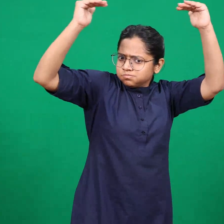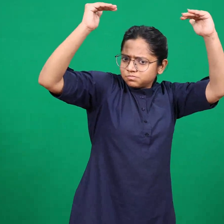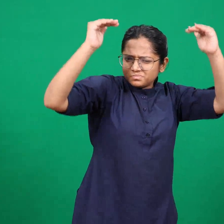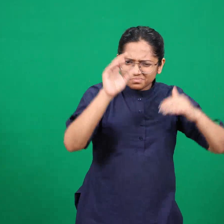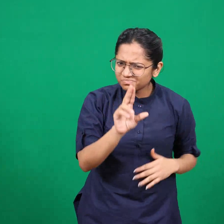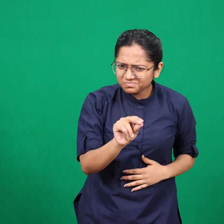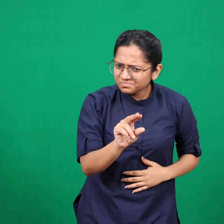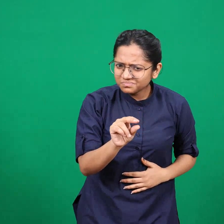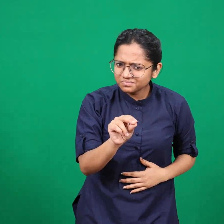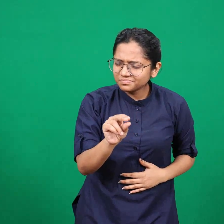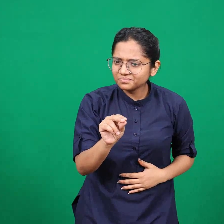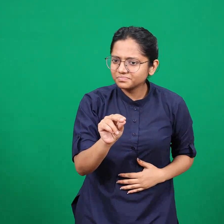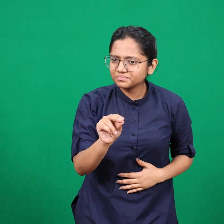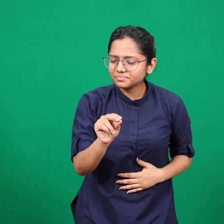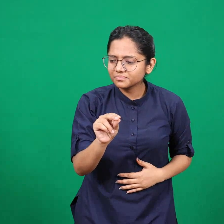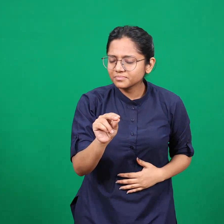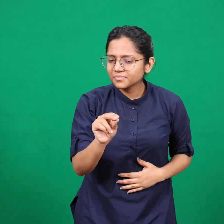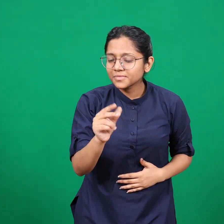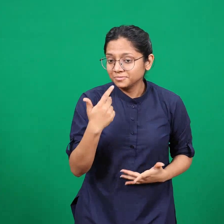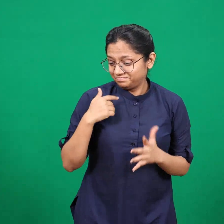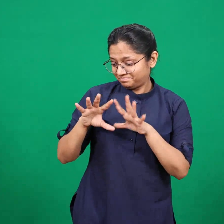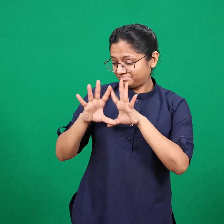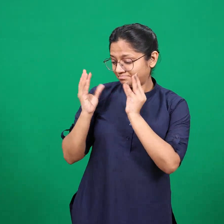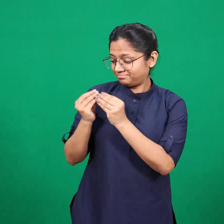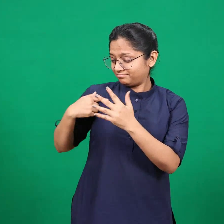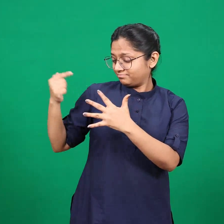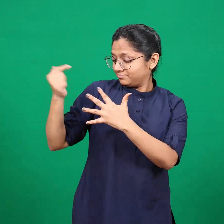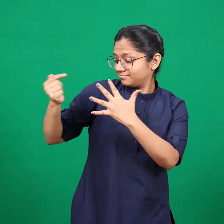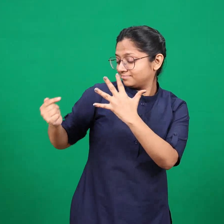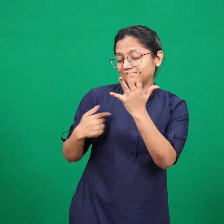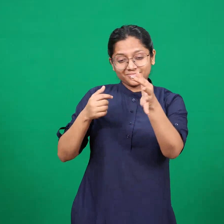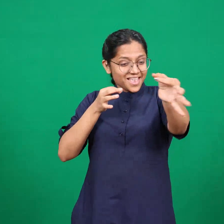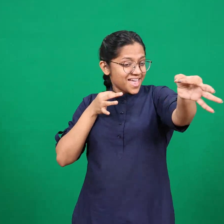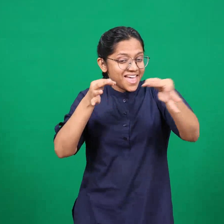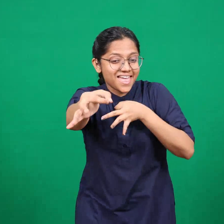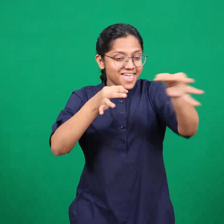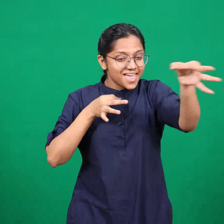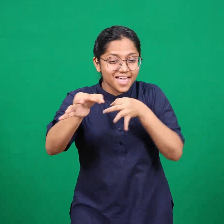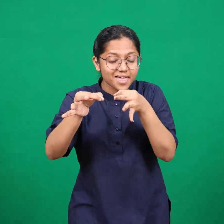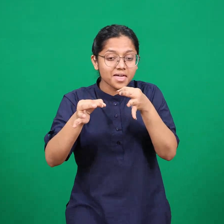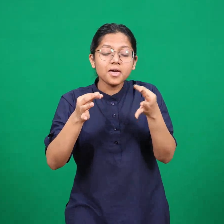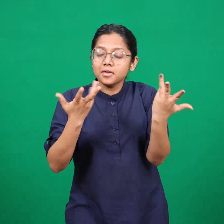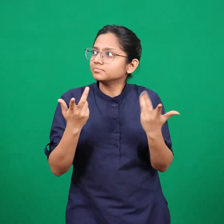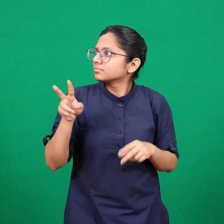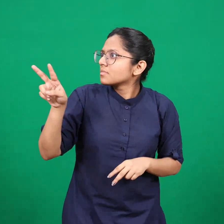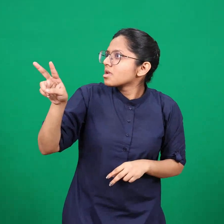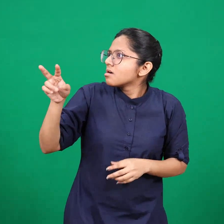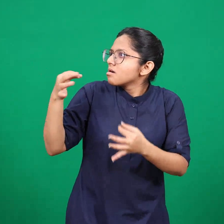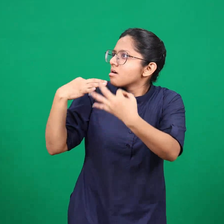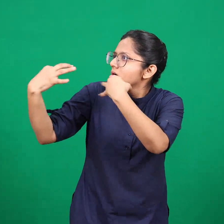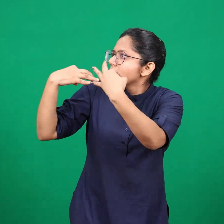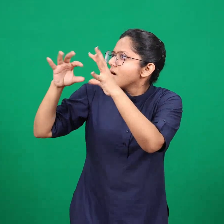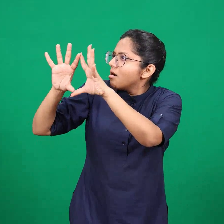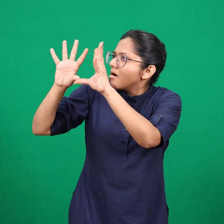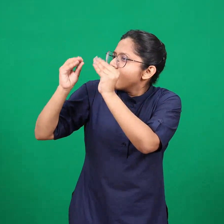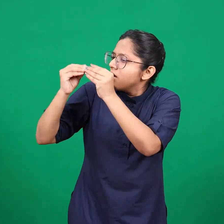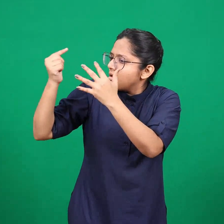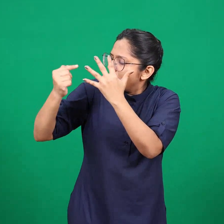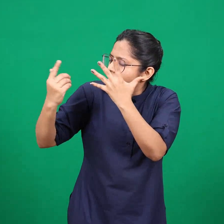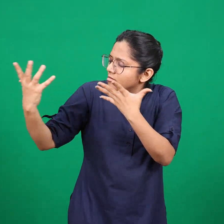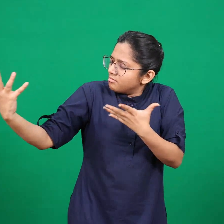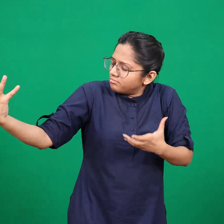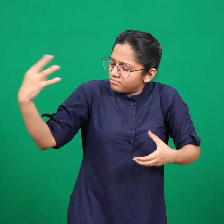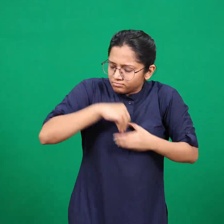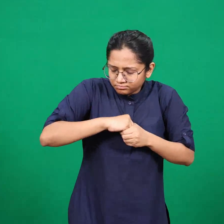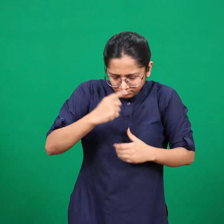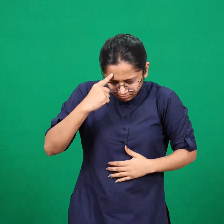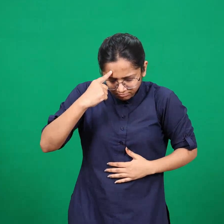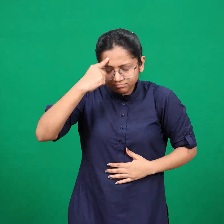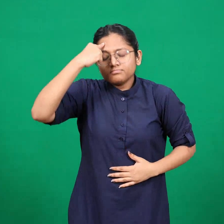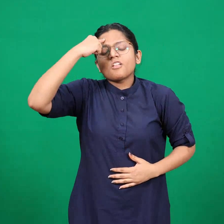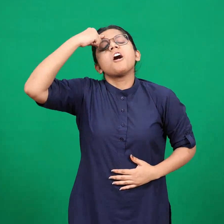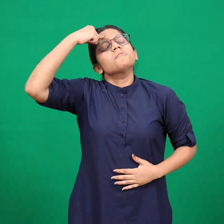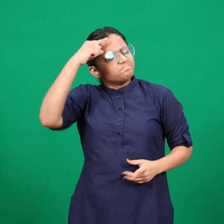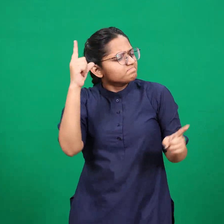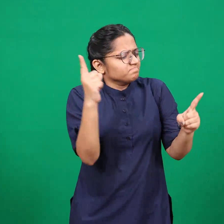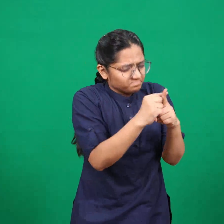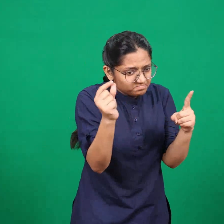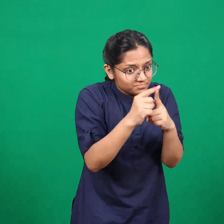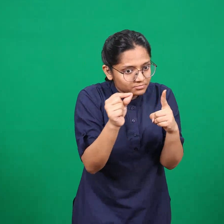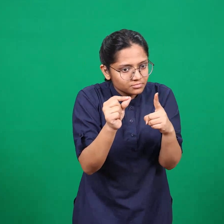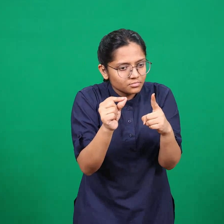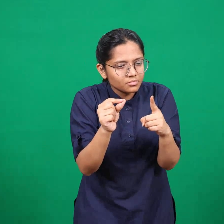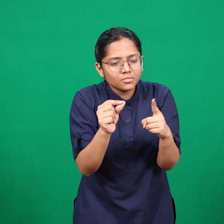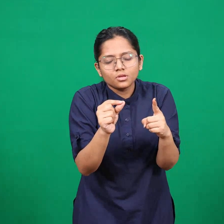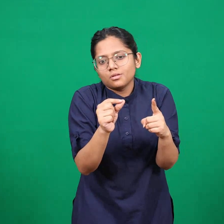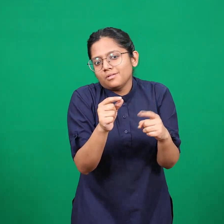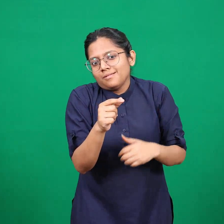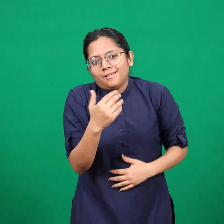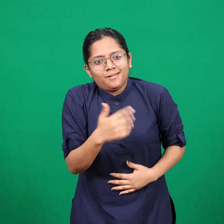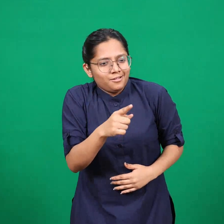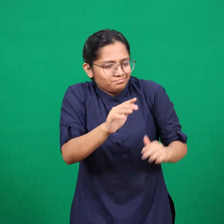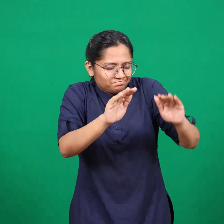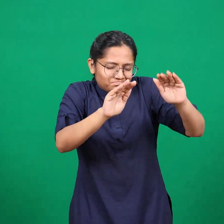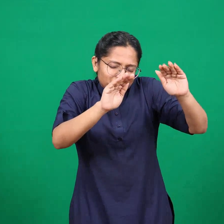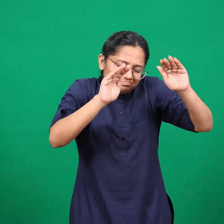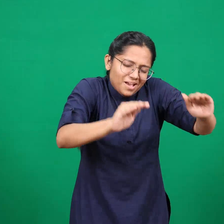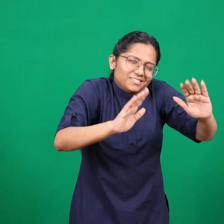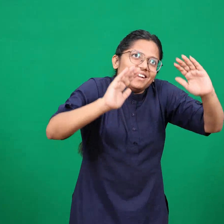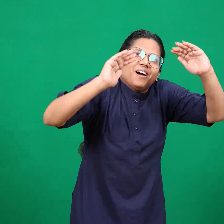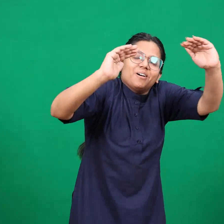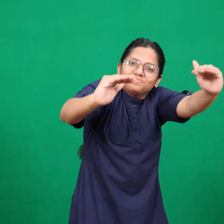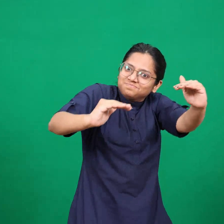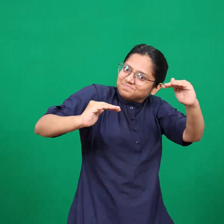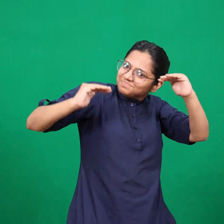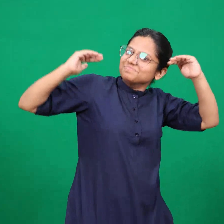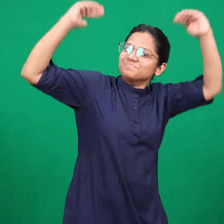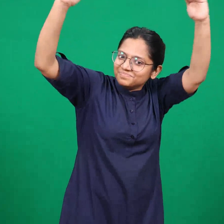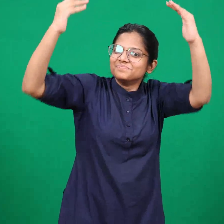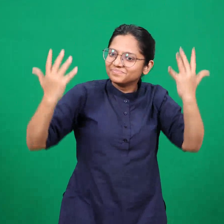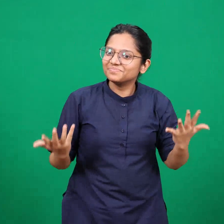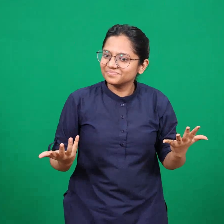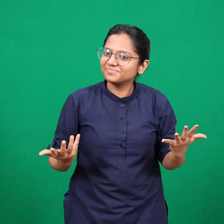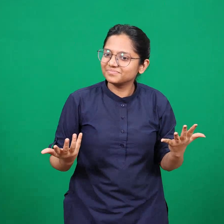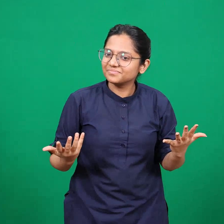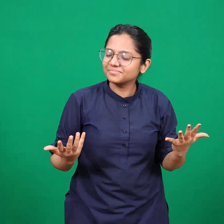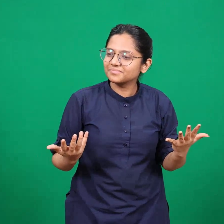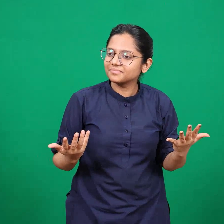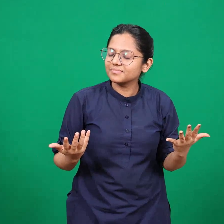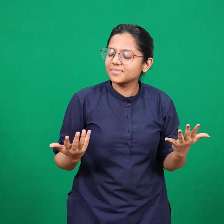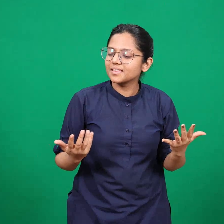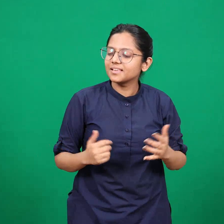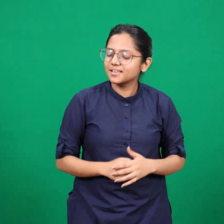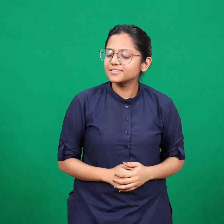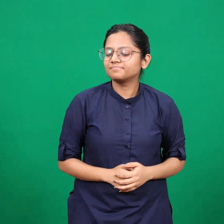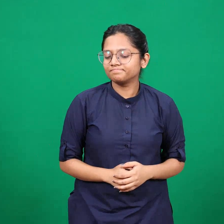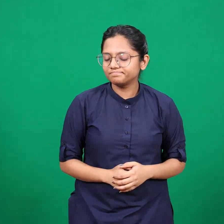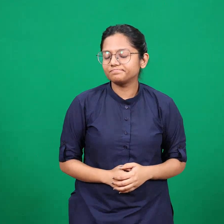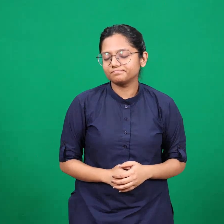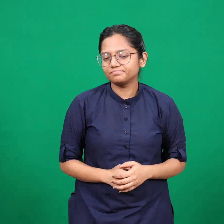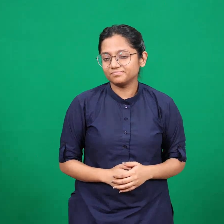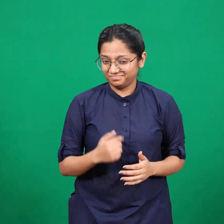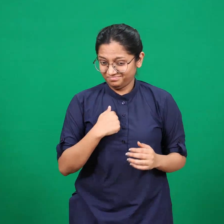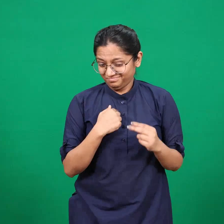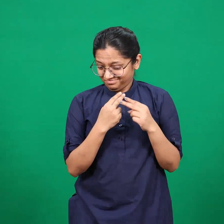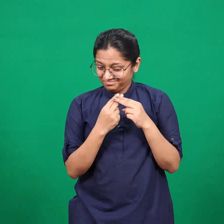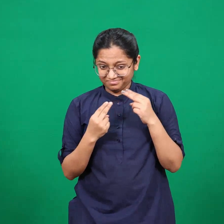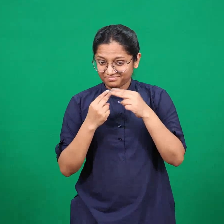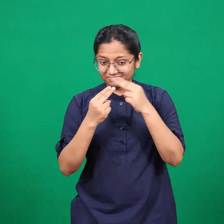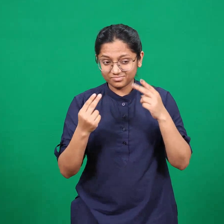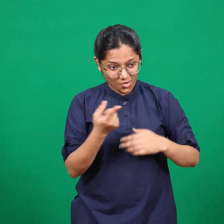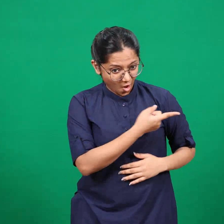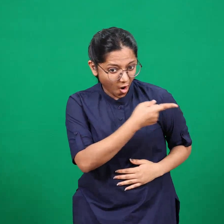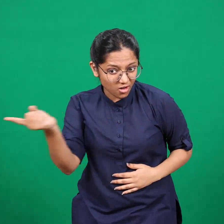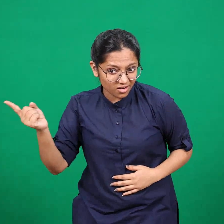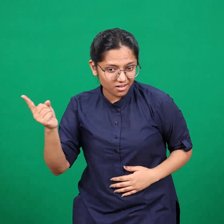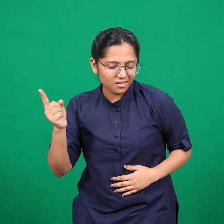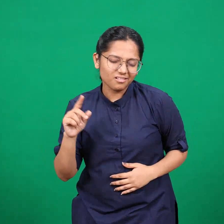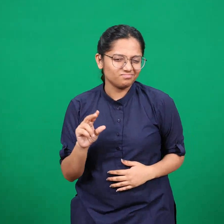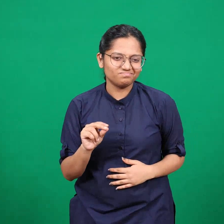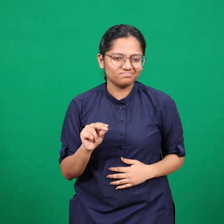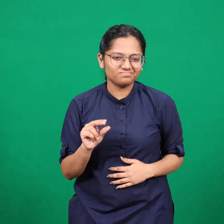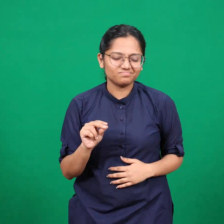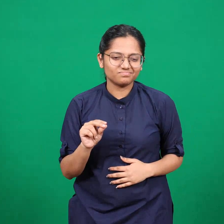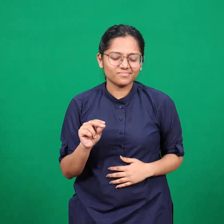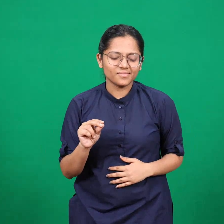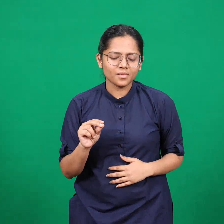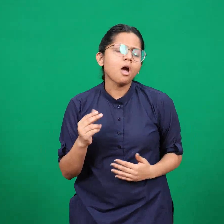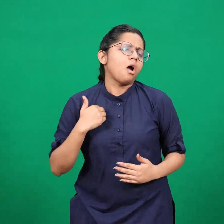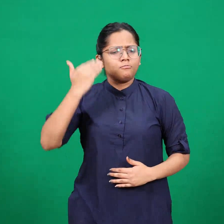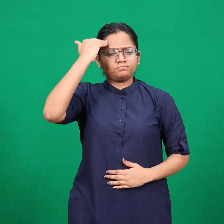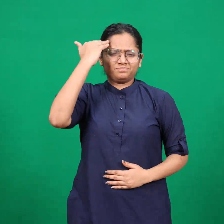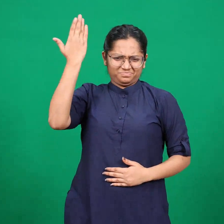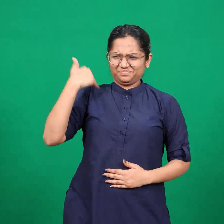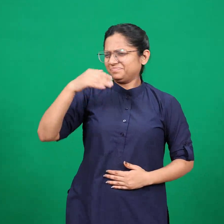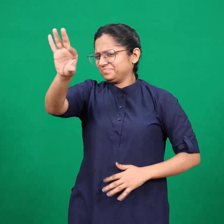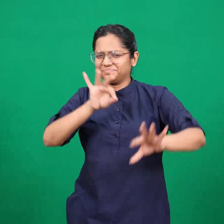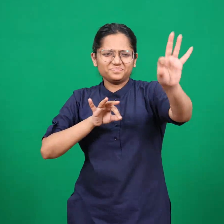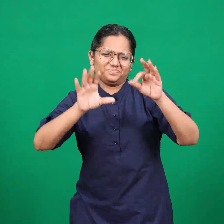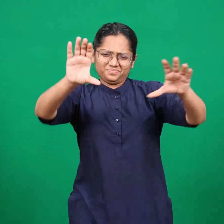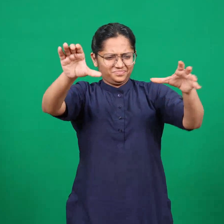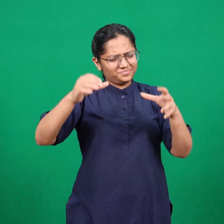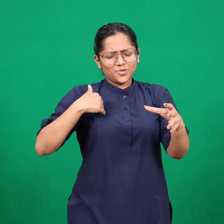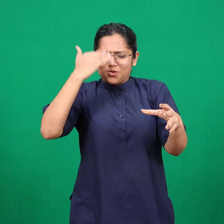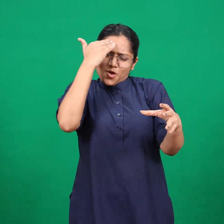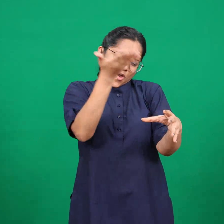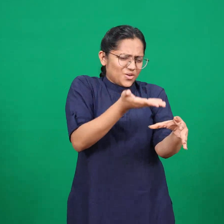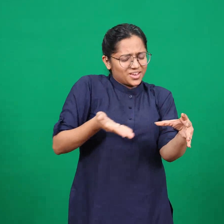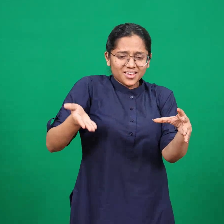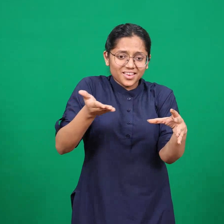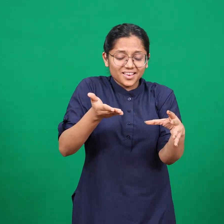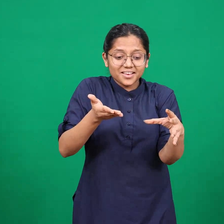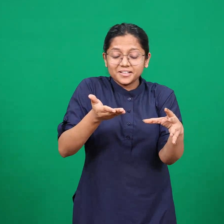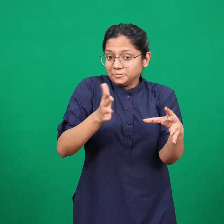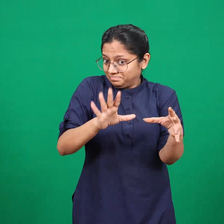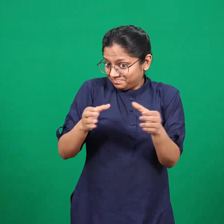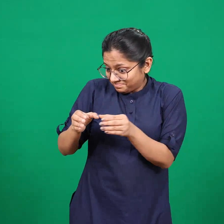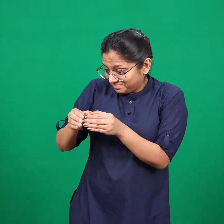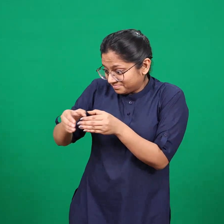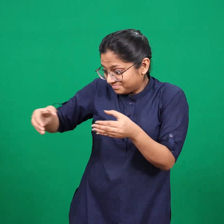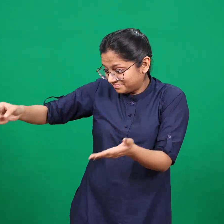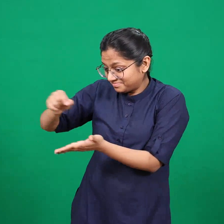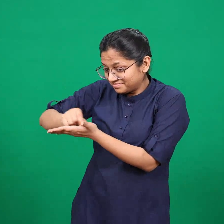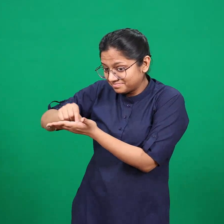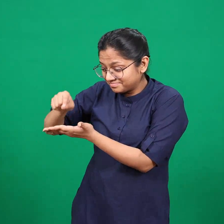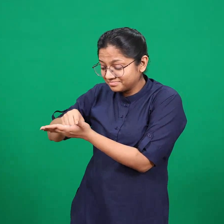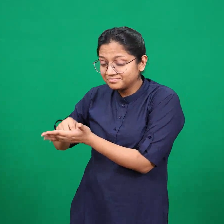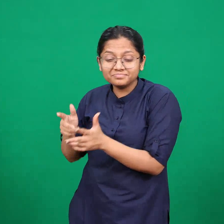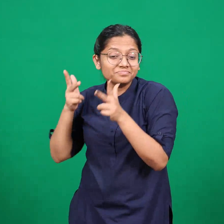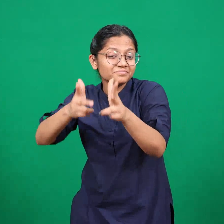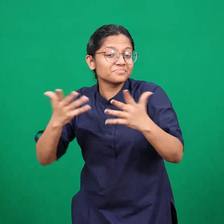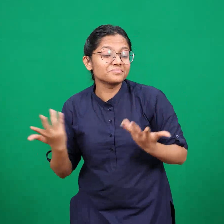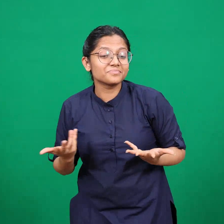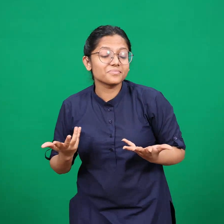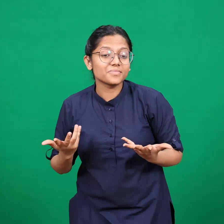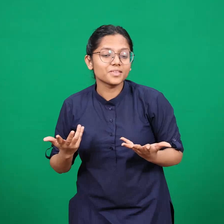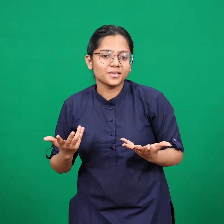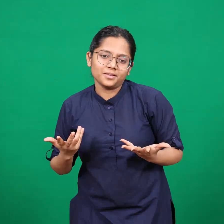If you know these things, you will be blessed if you do them. I am not speaking about all of you; I know whom I have chosen.